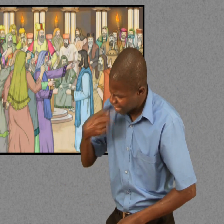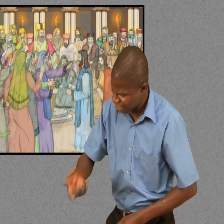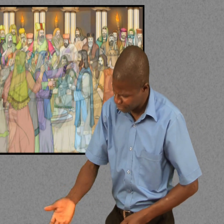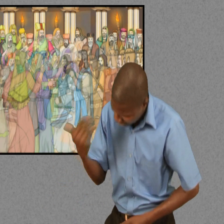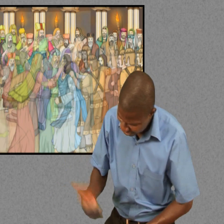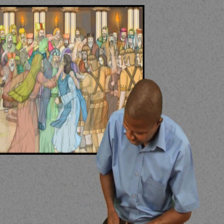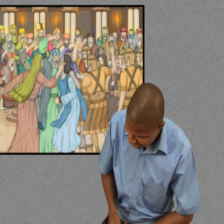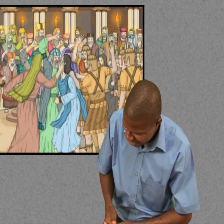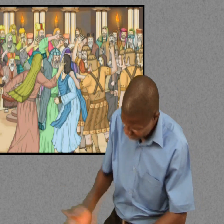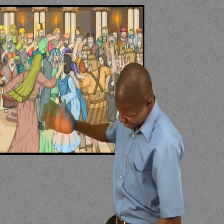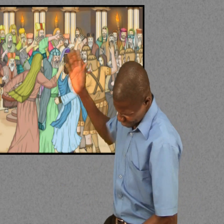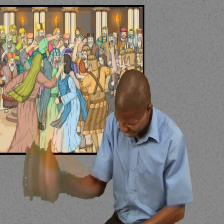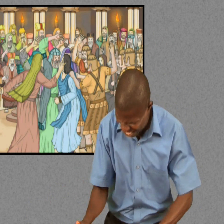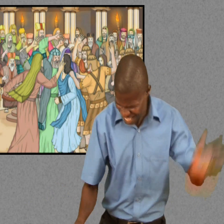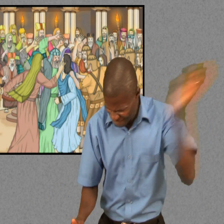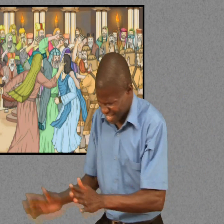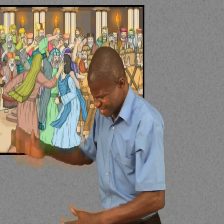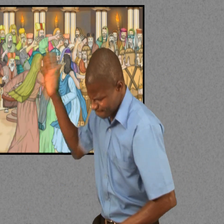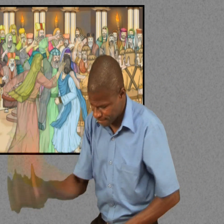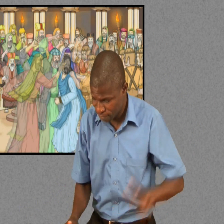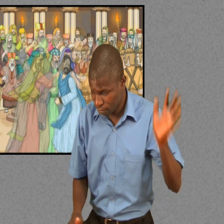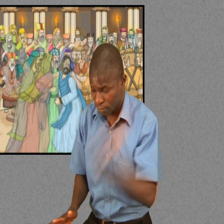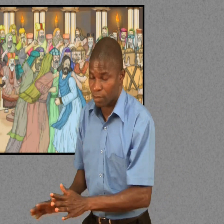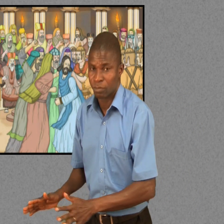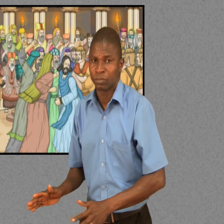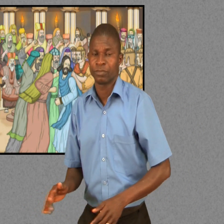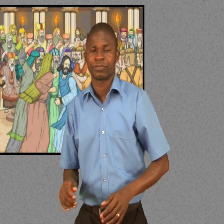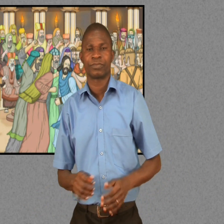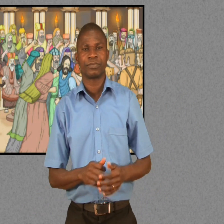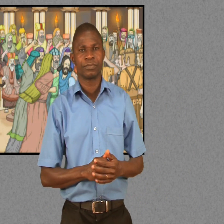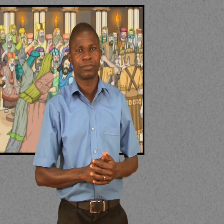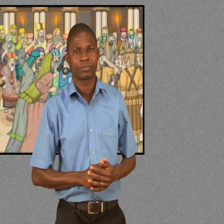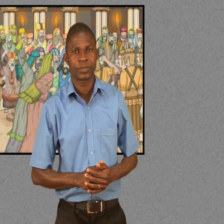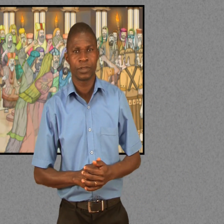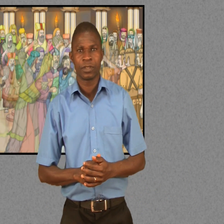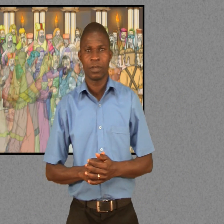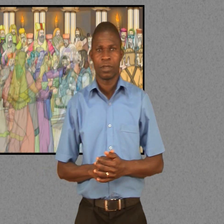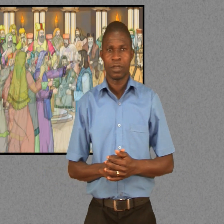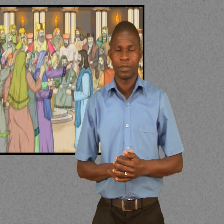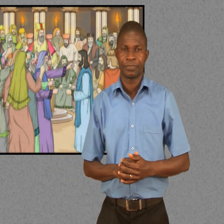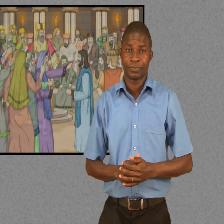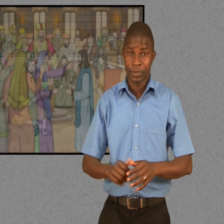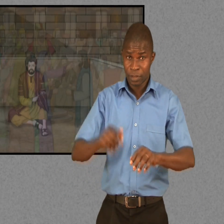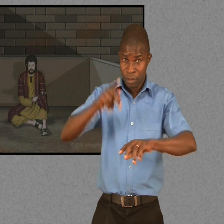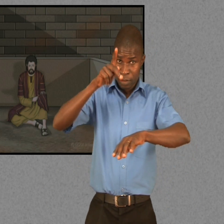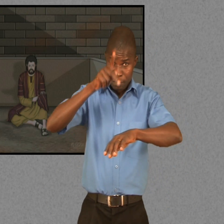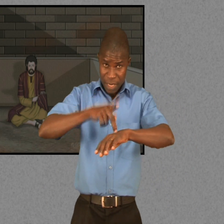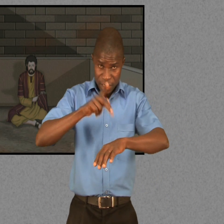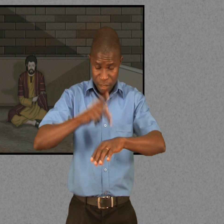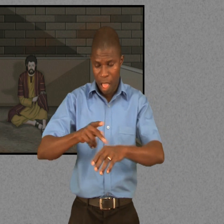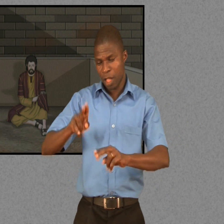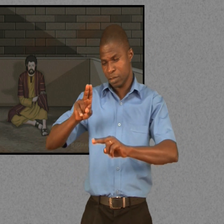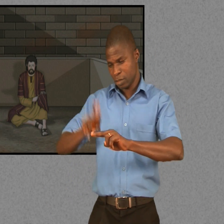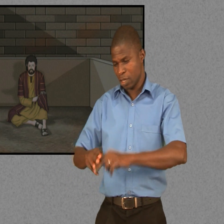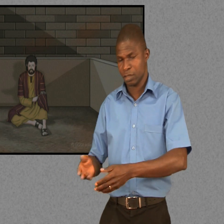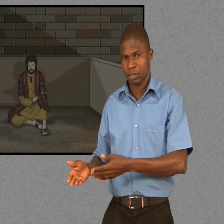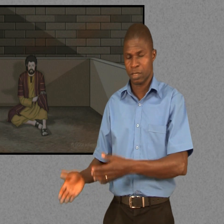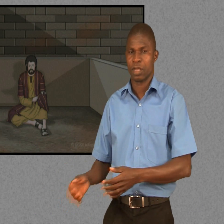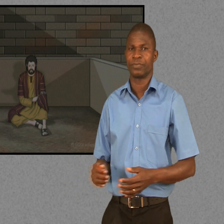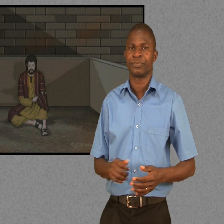Who hit You?”